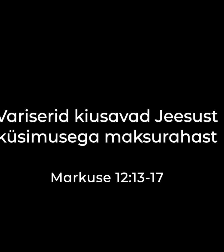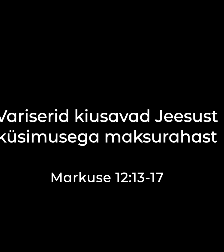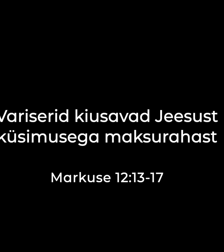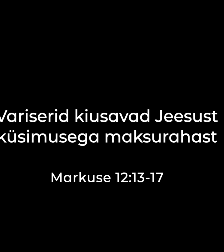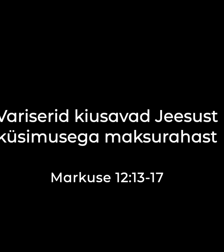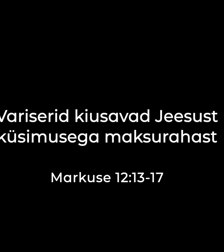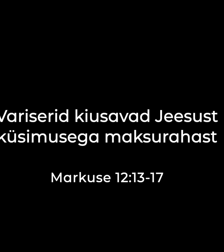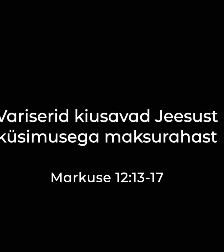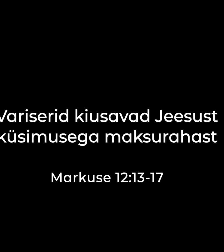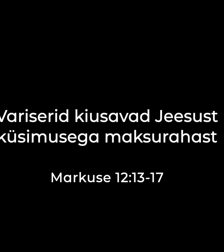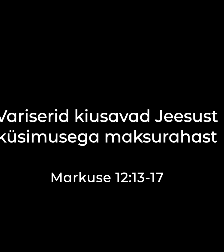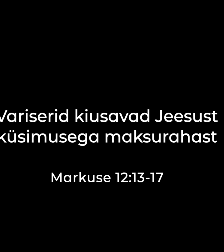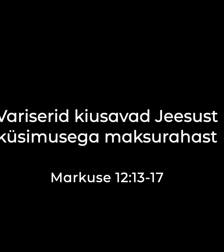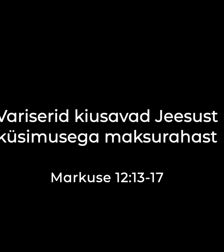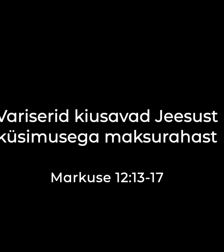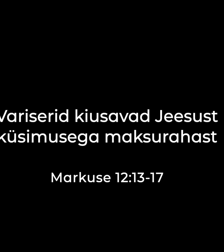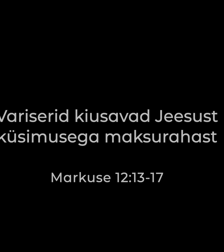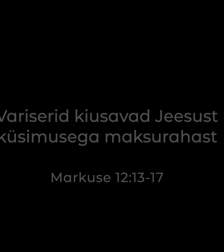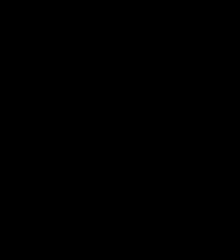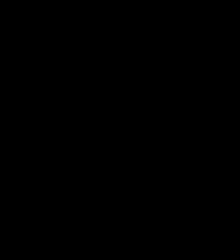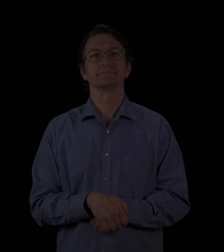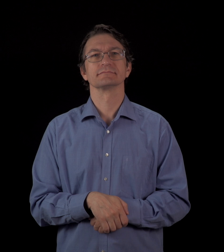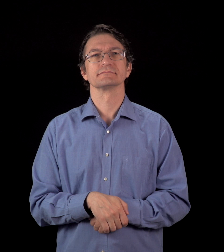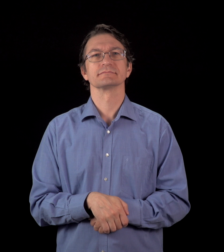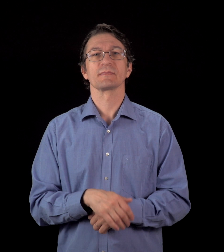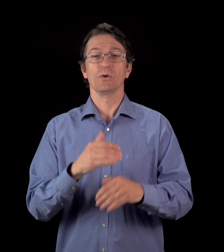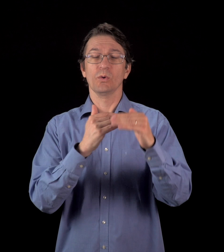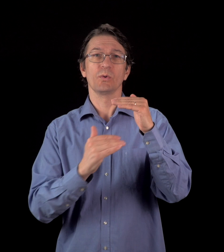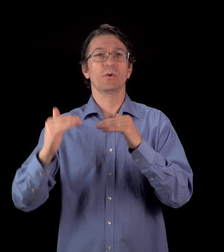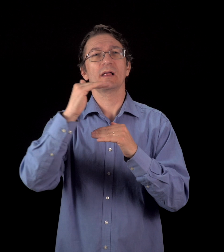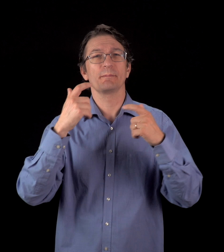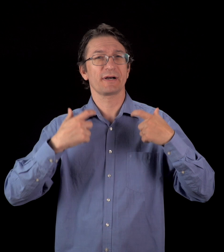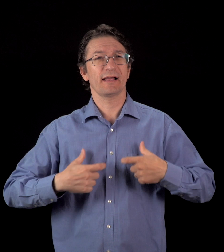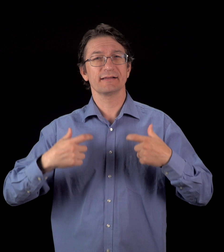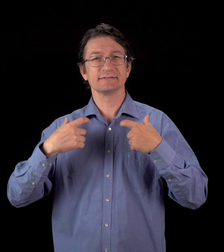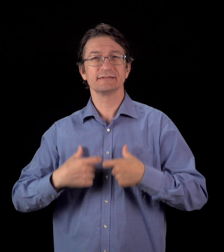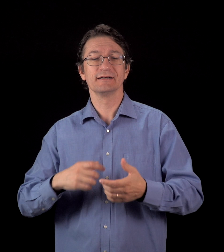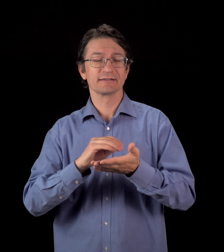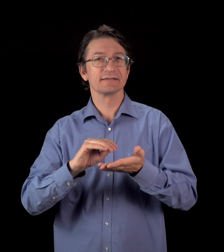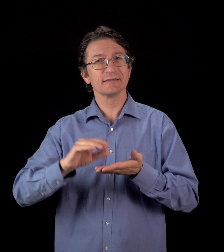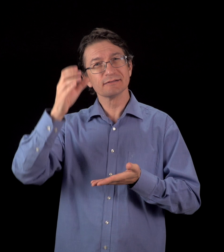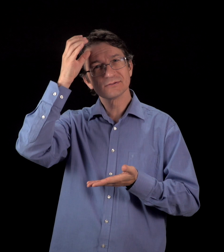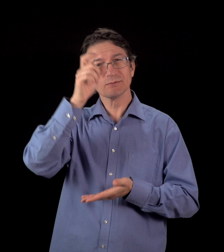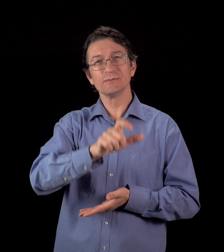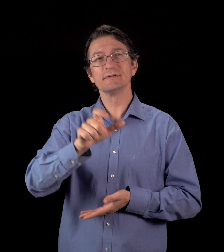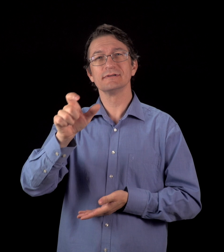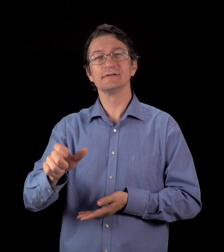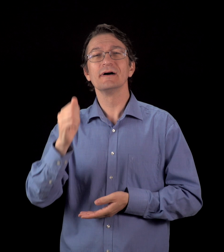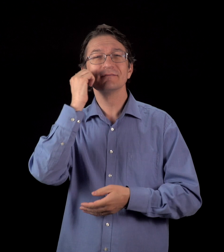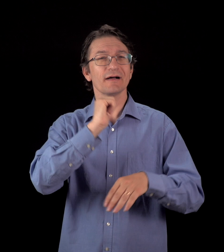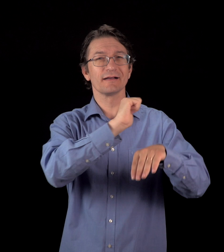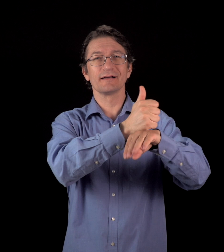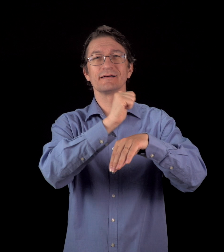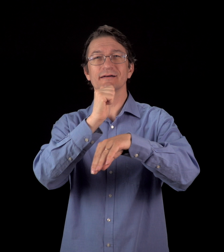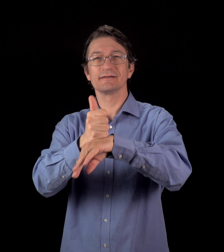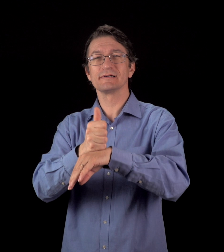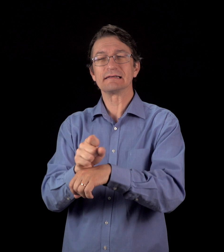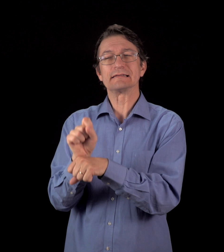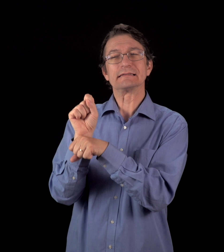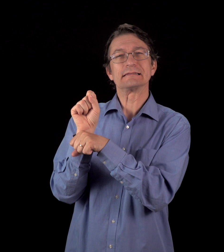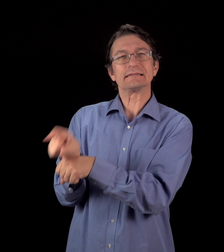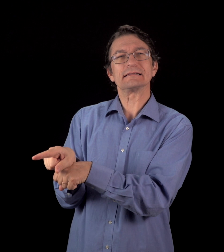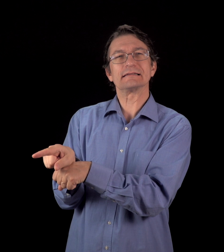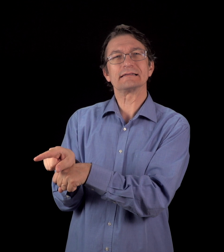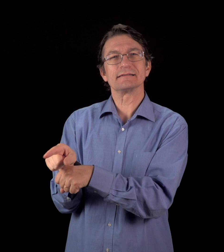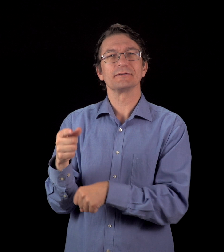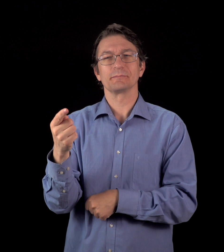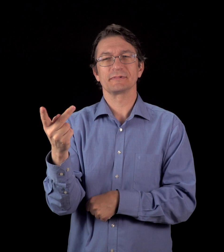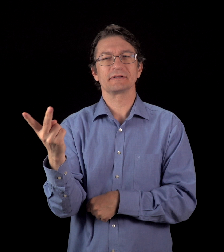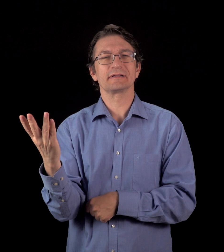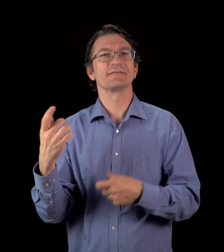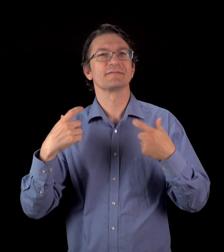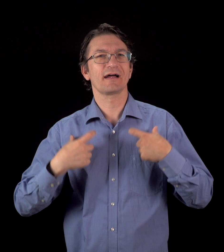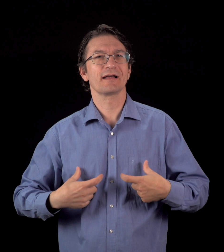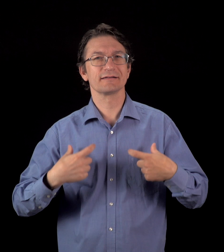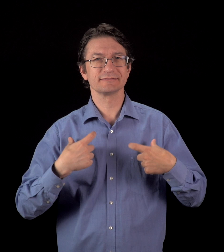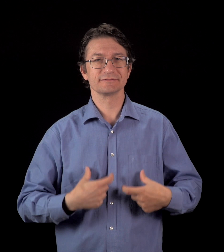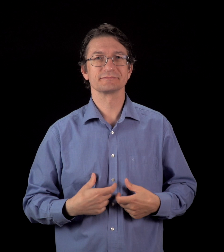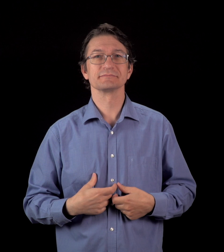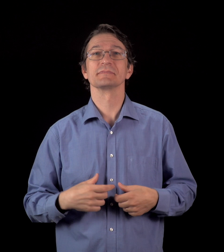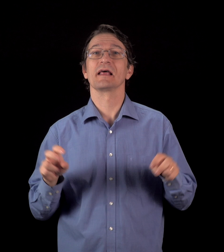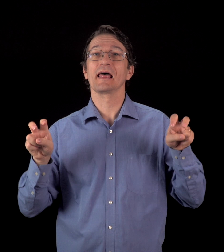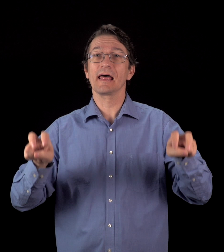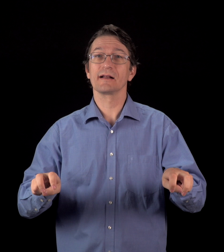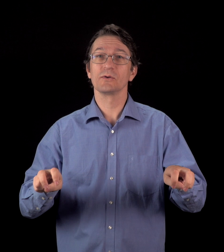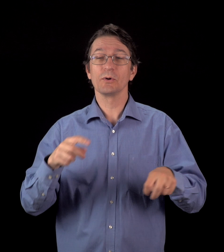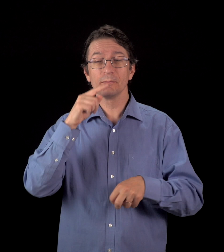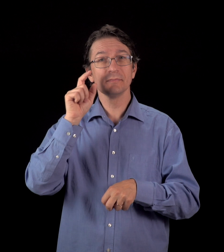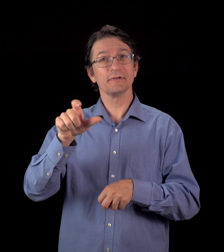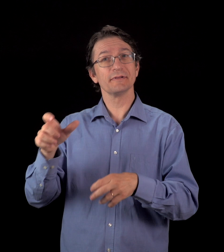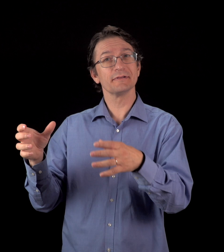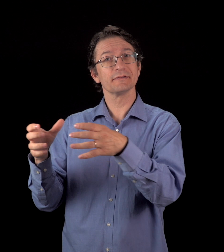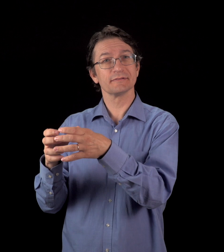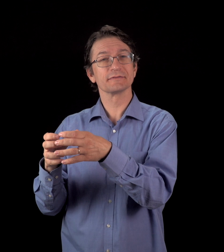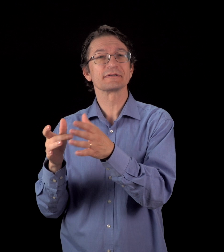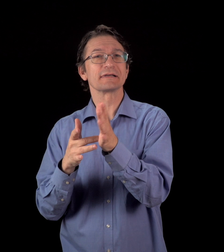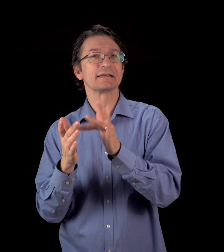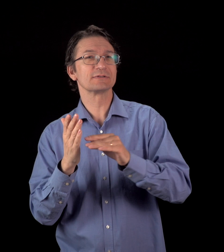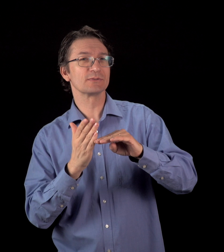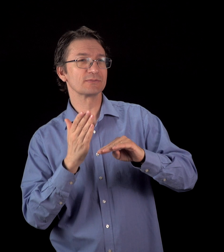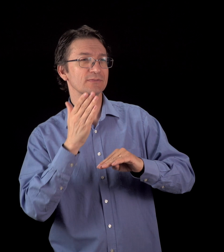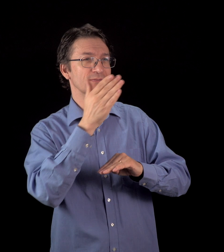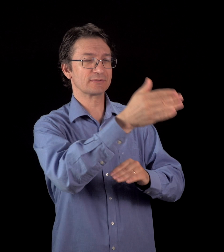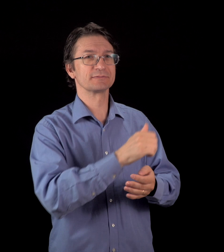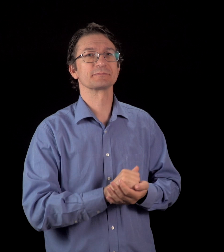Later, they sent some of the Pharisees and Herodians to catch Jesus in His words.